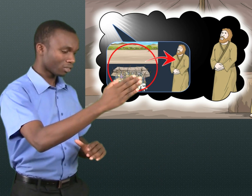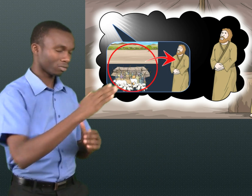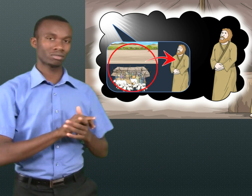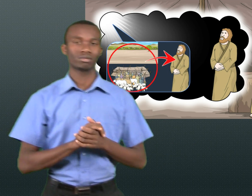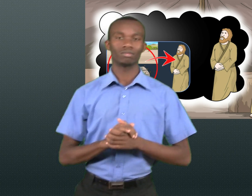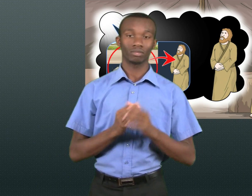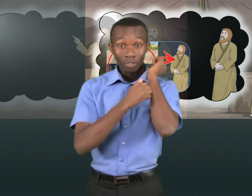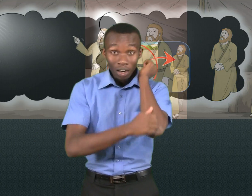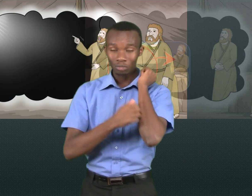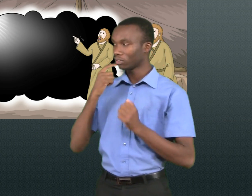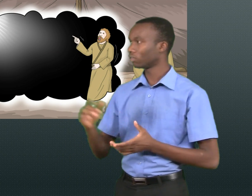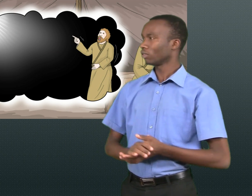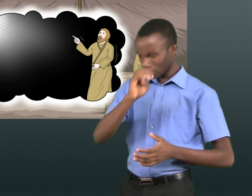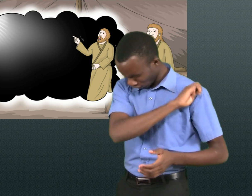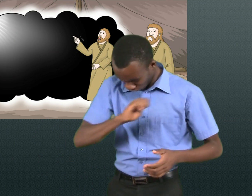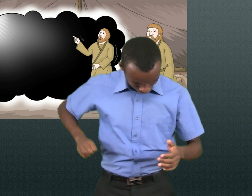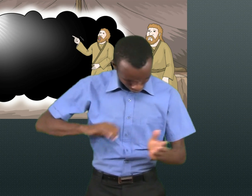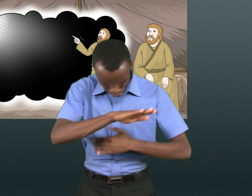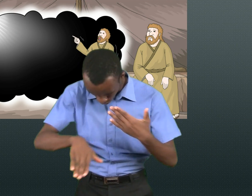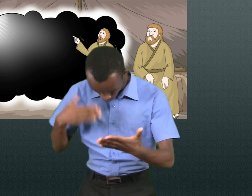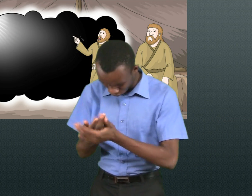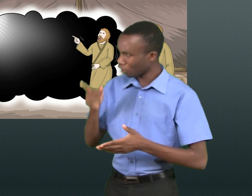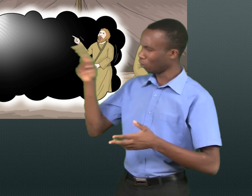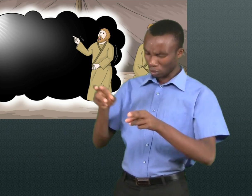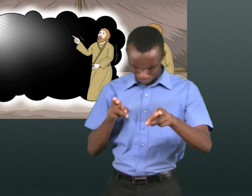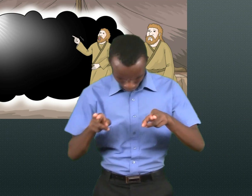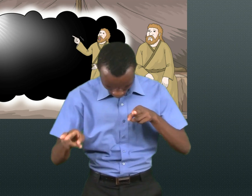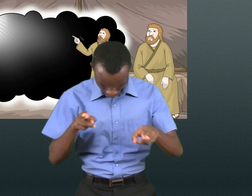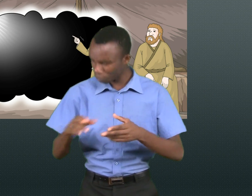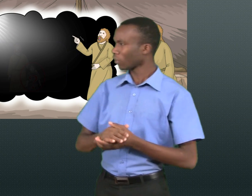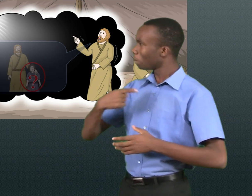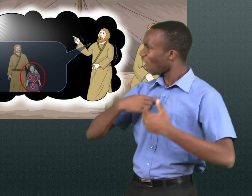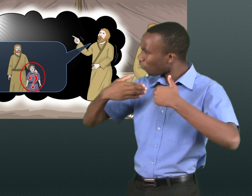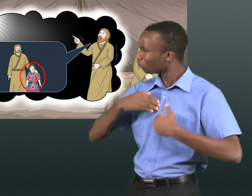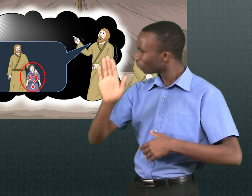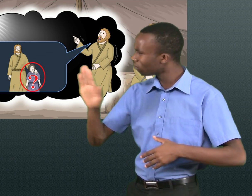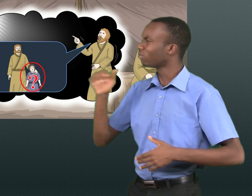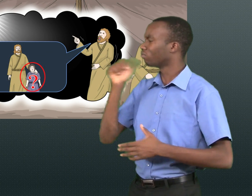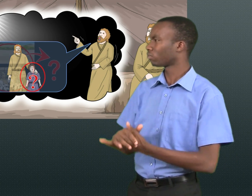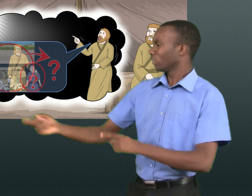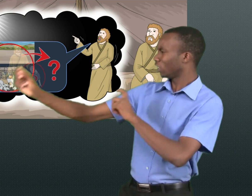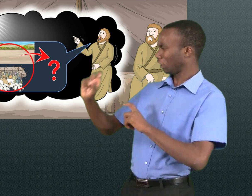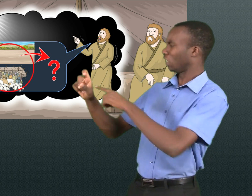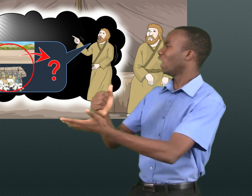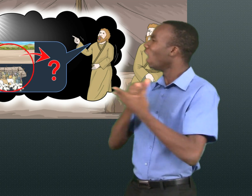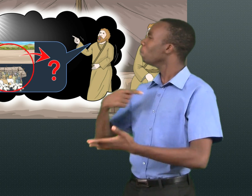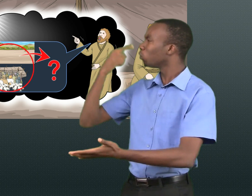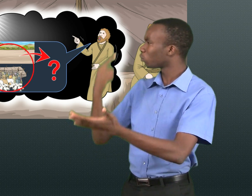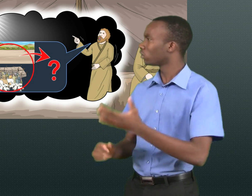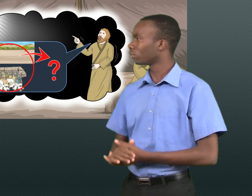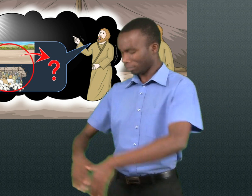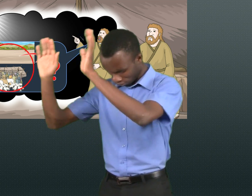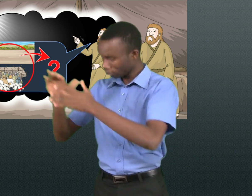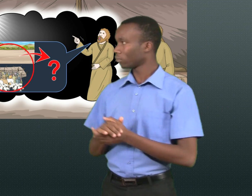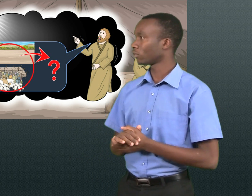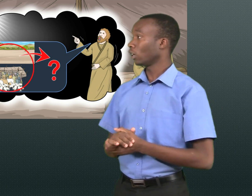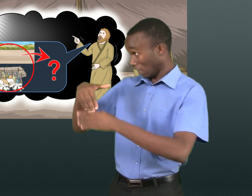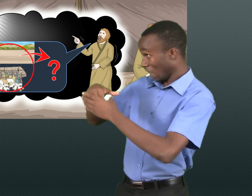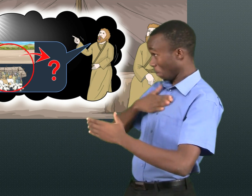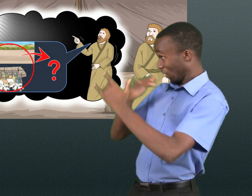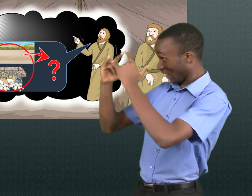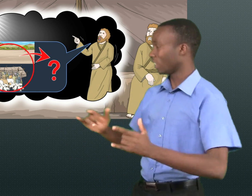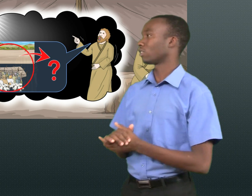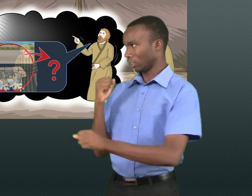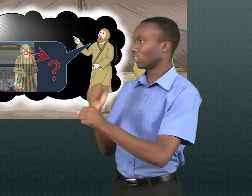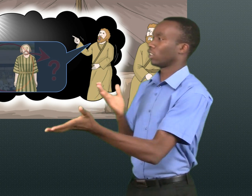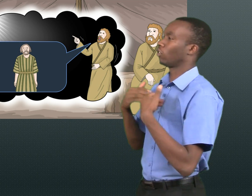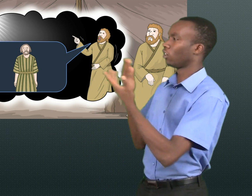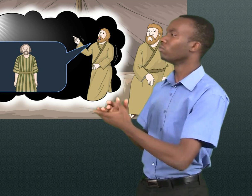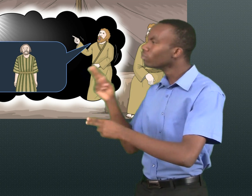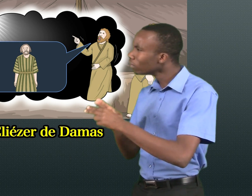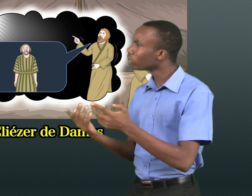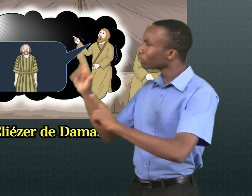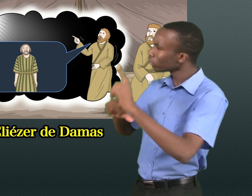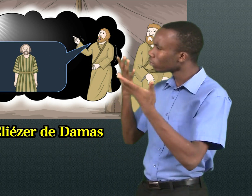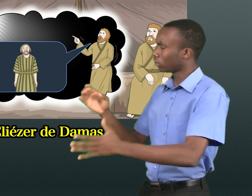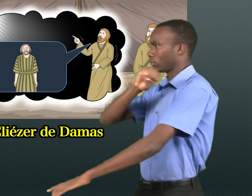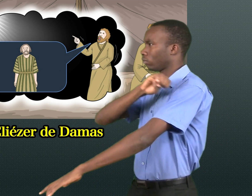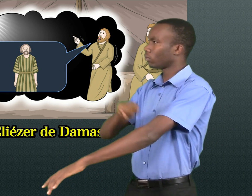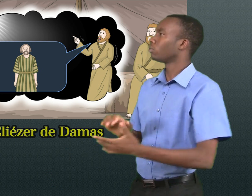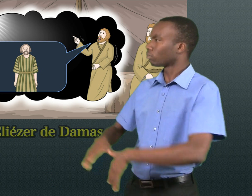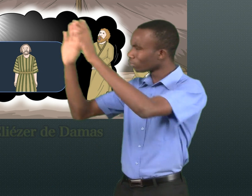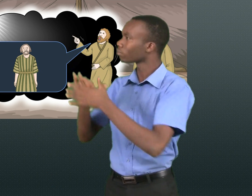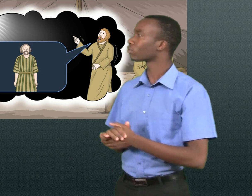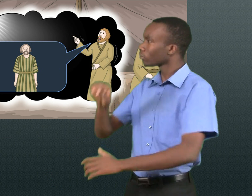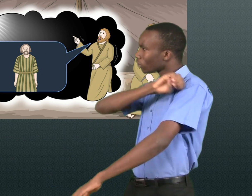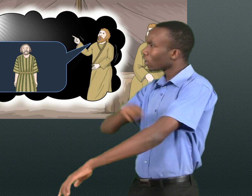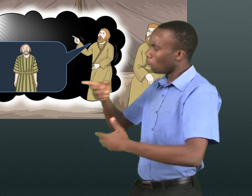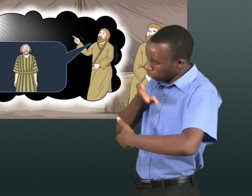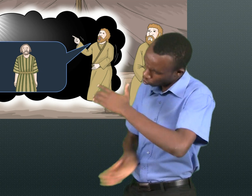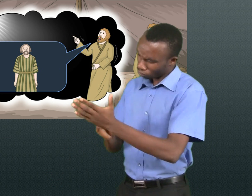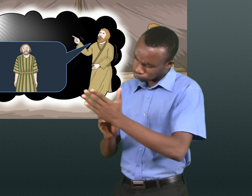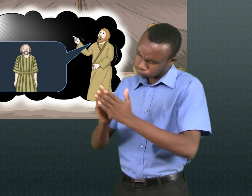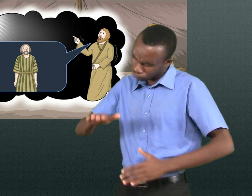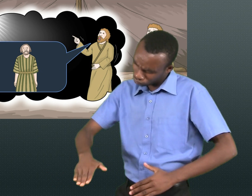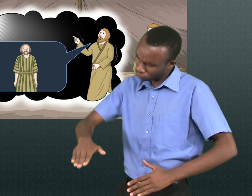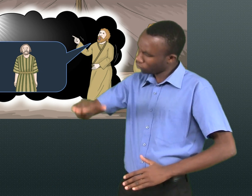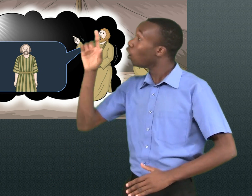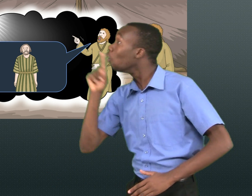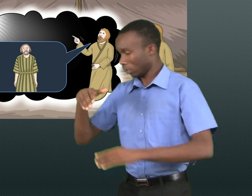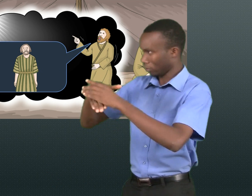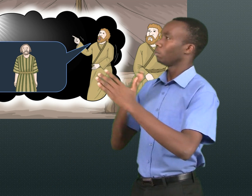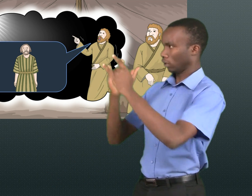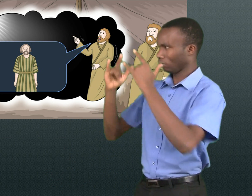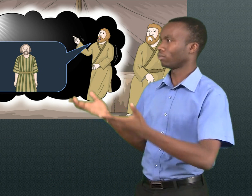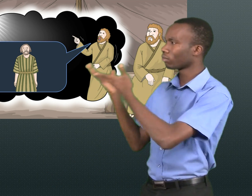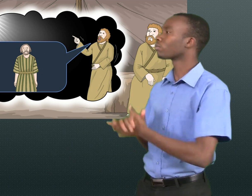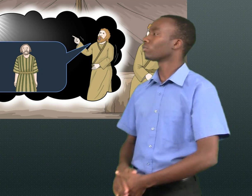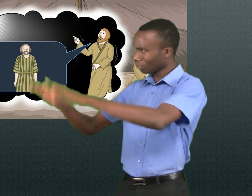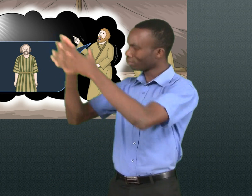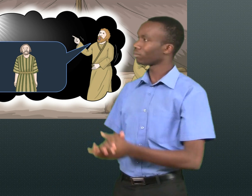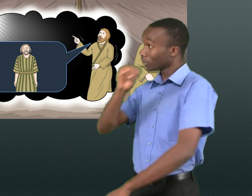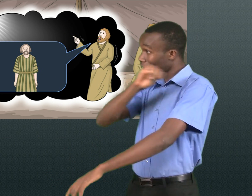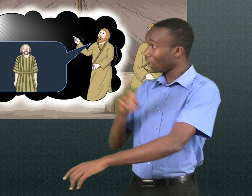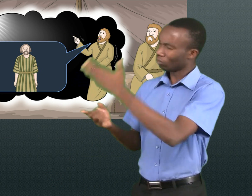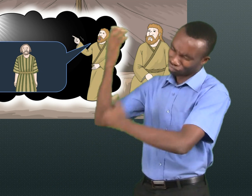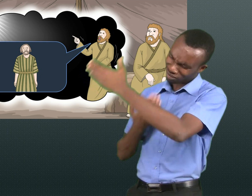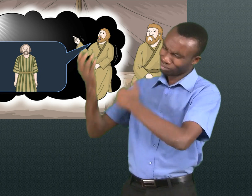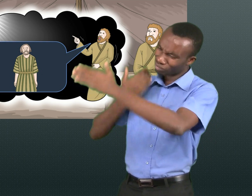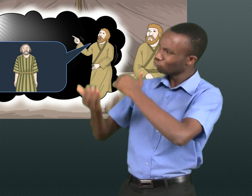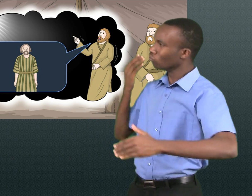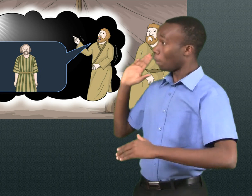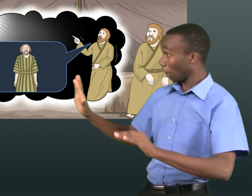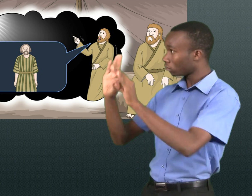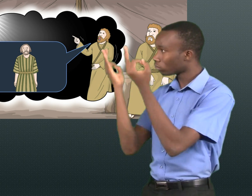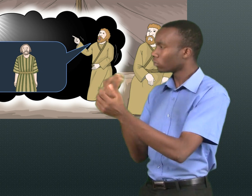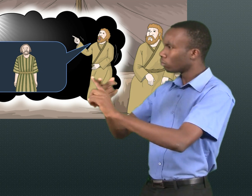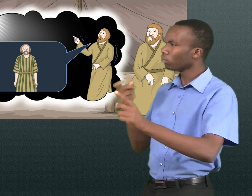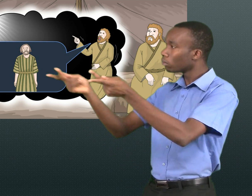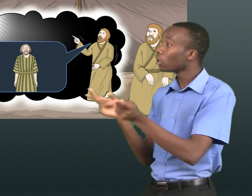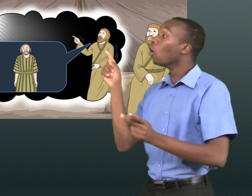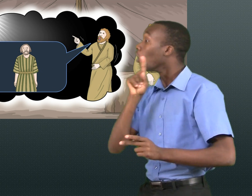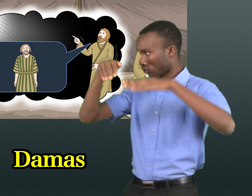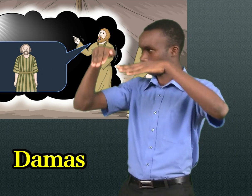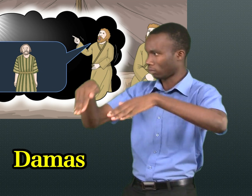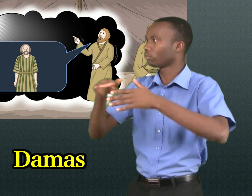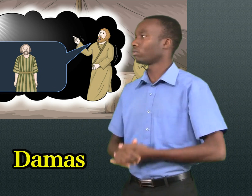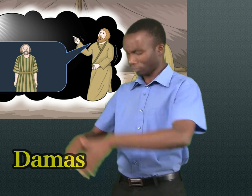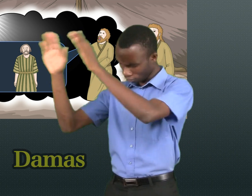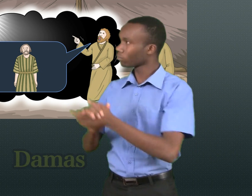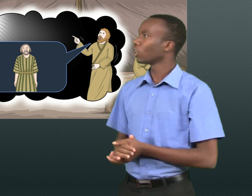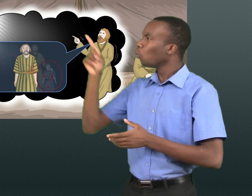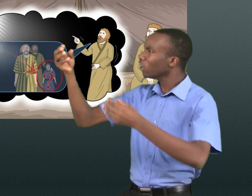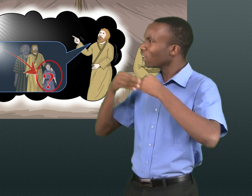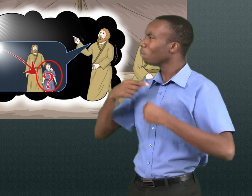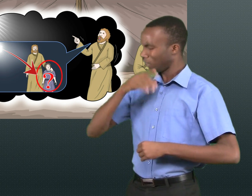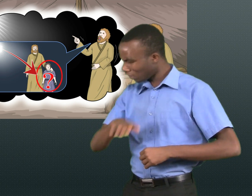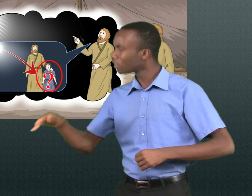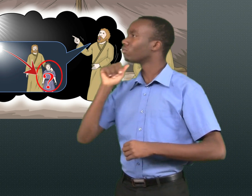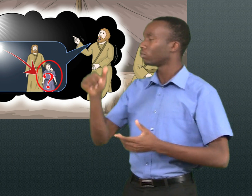But Abram replied, “O Lord GOD, what can You give me, since I remain childless, and the heir of my house is Eliezer of Damascus?”